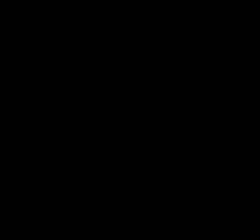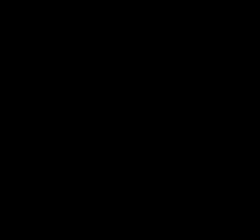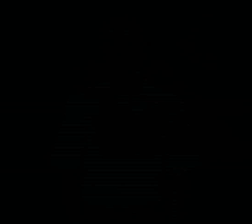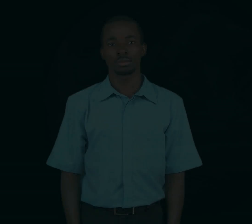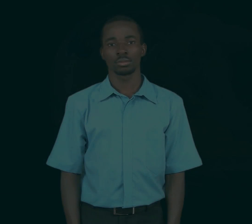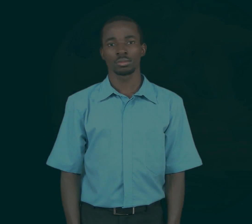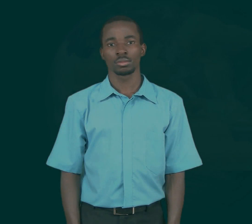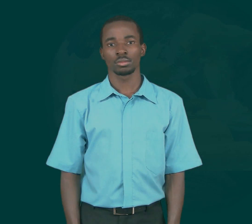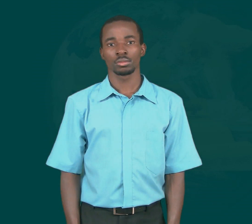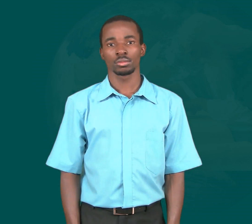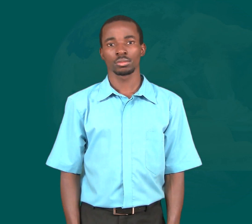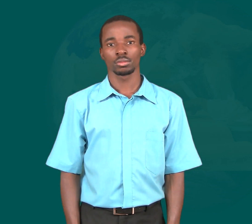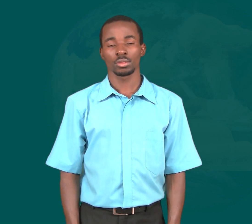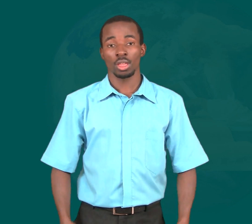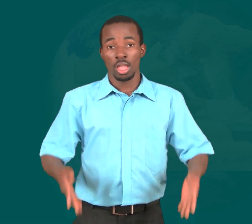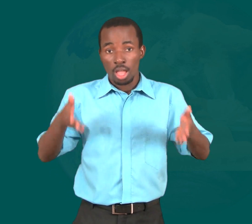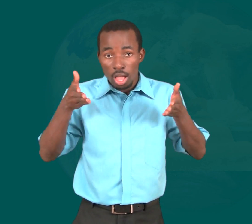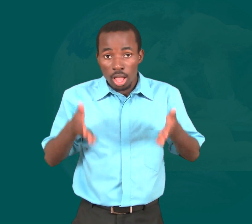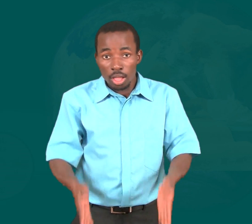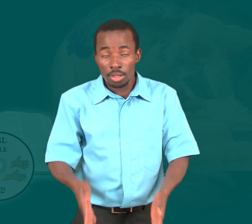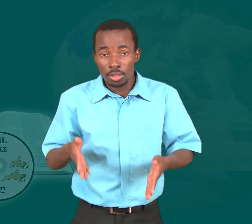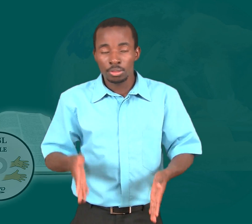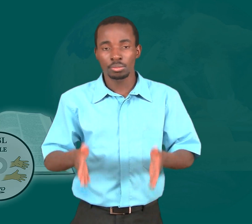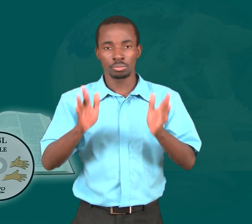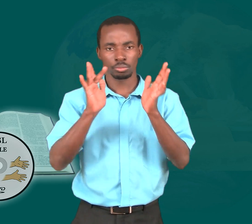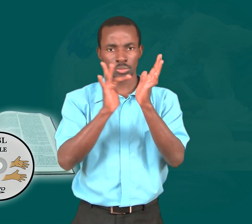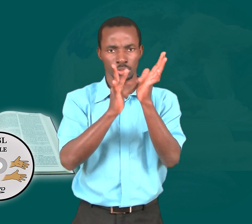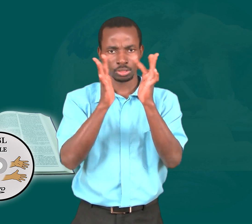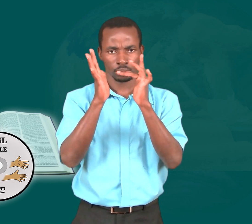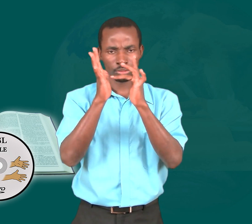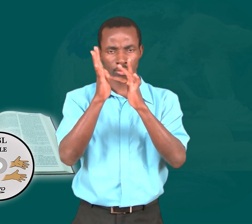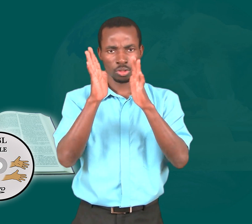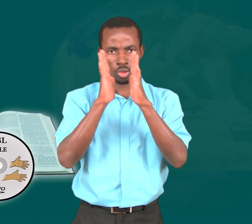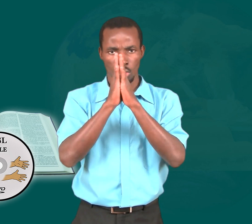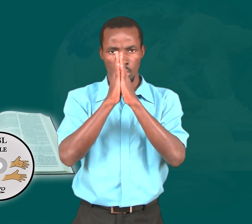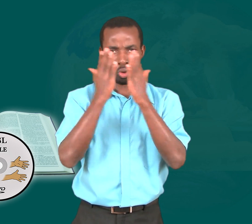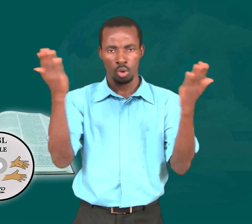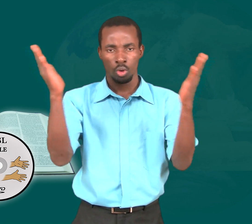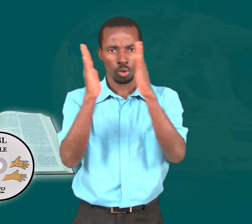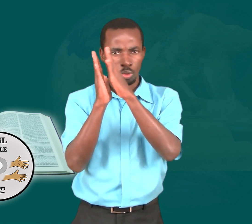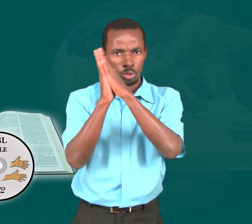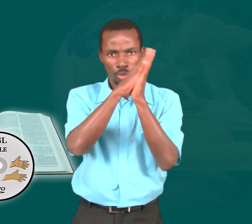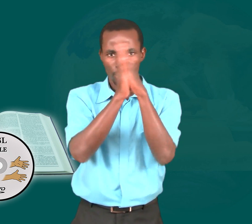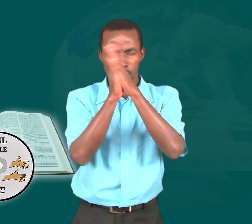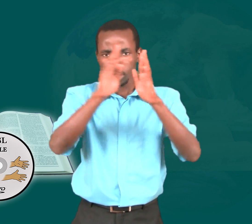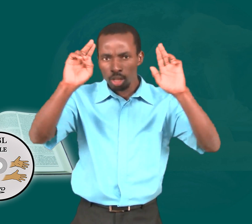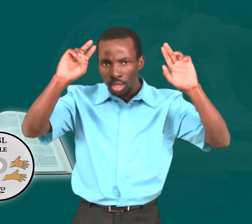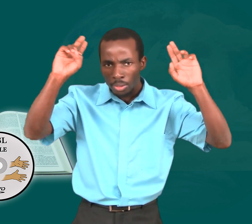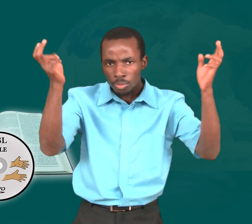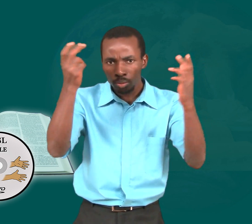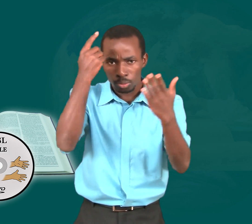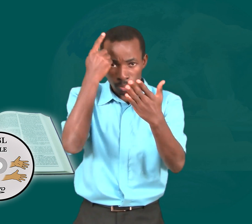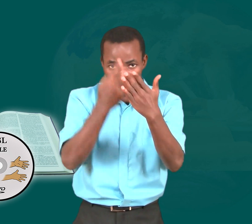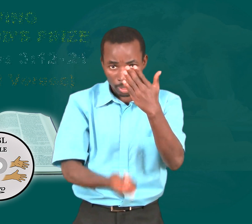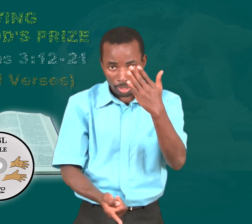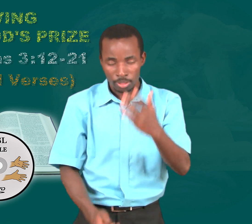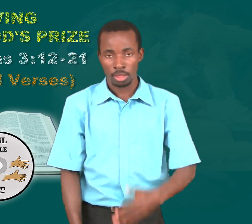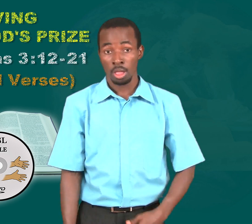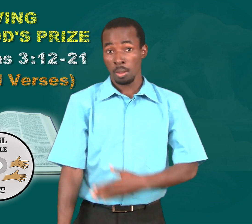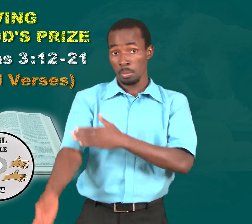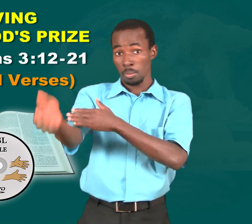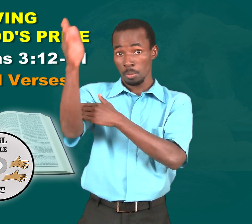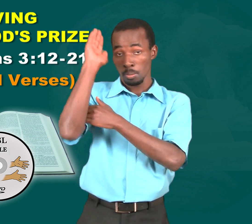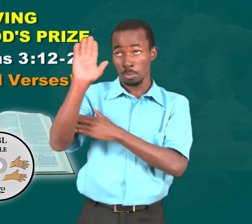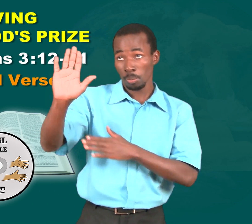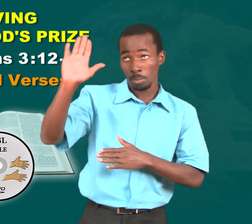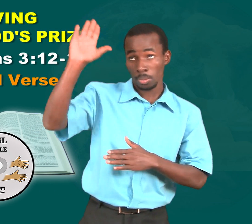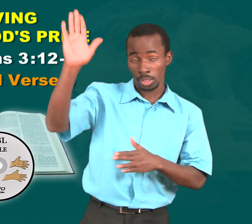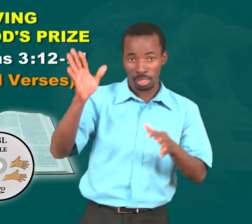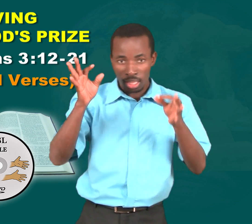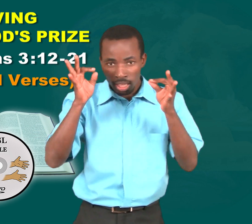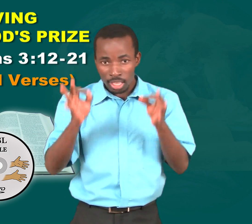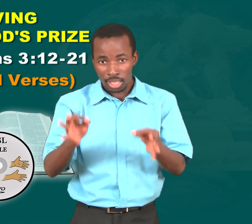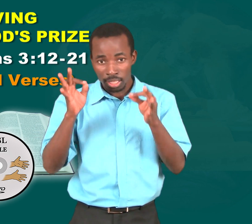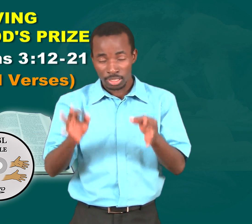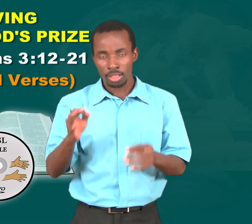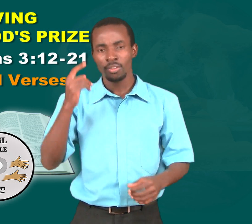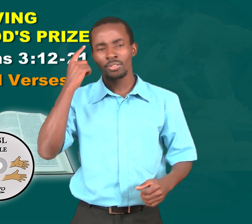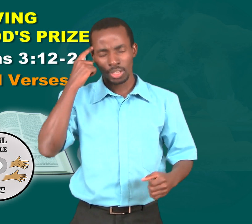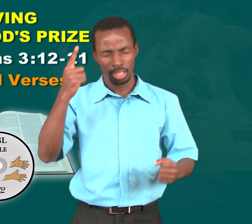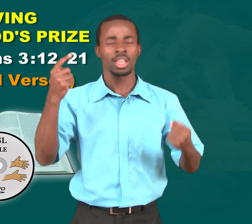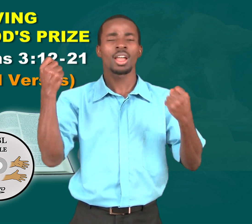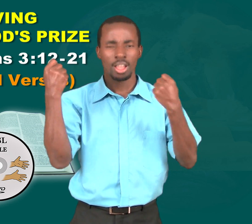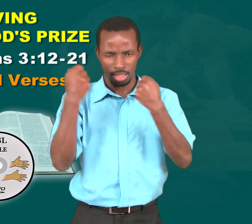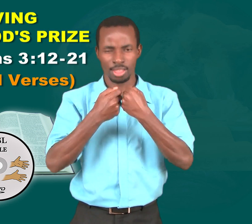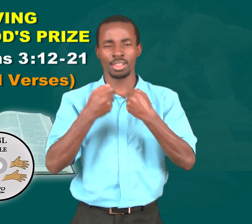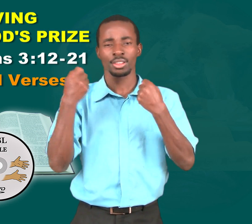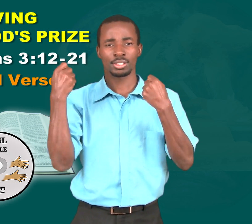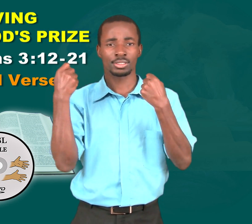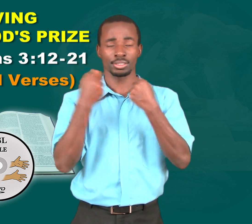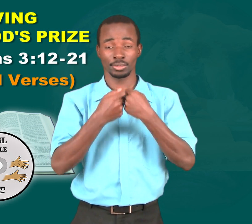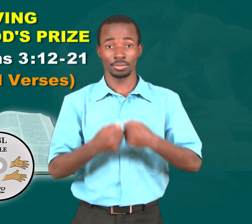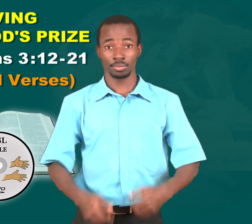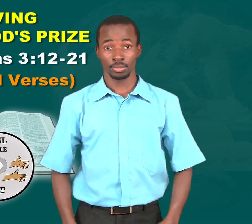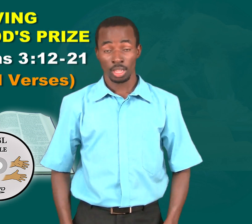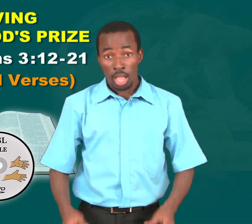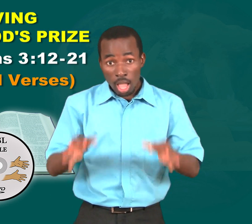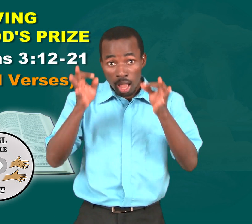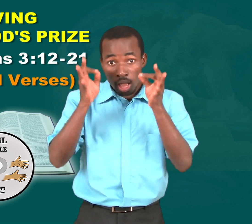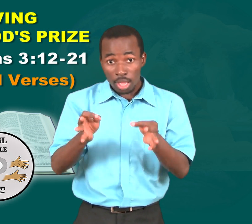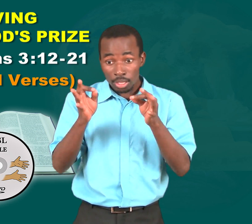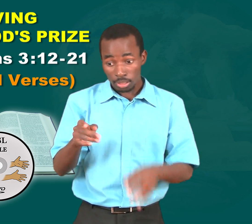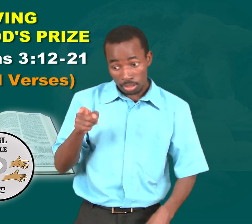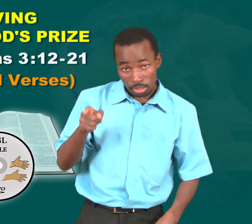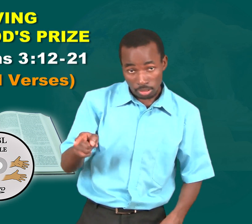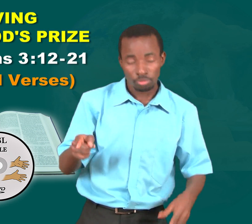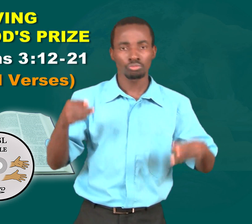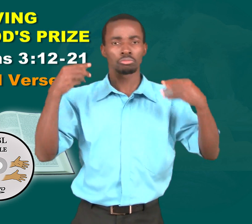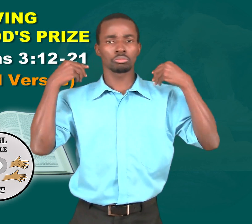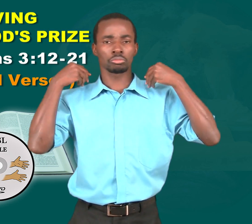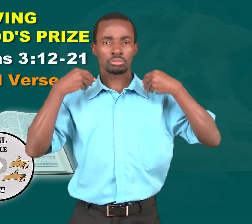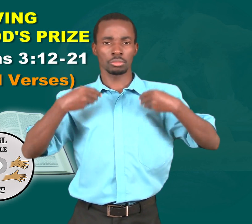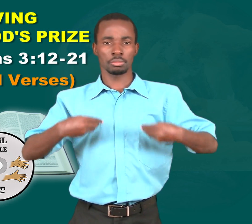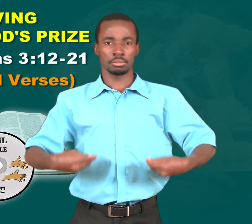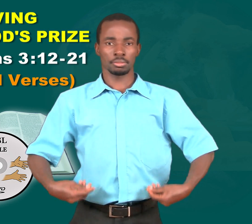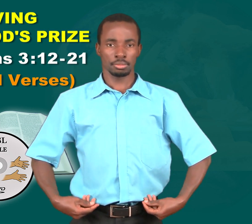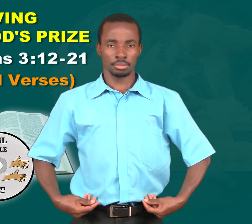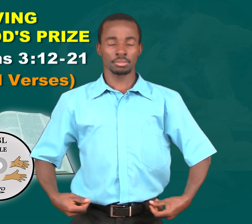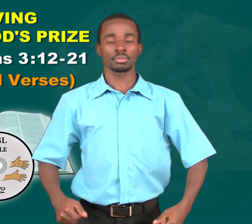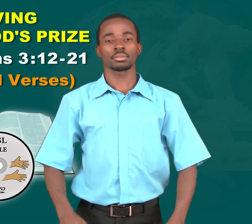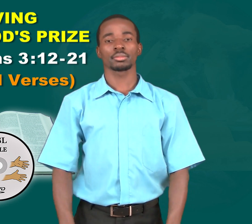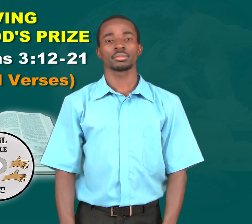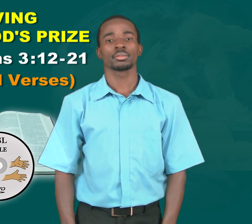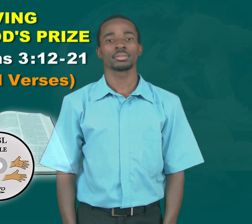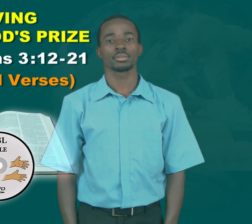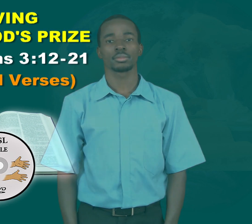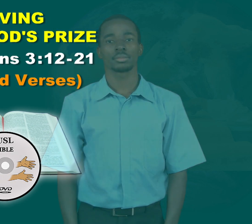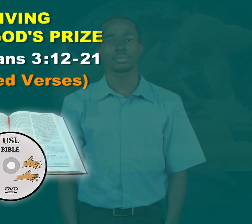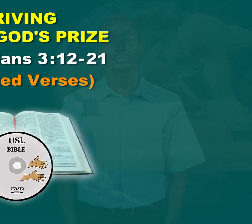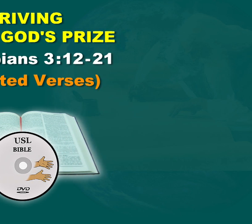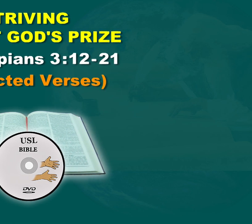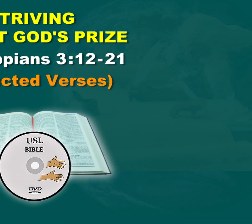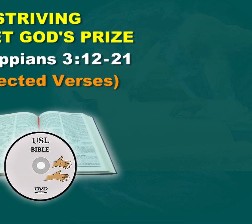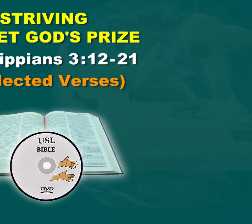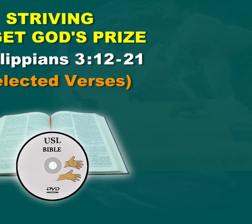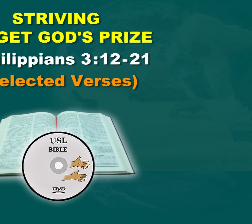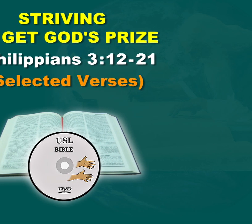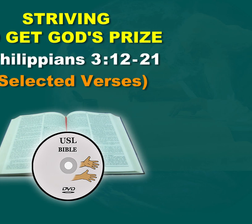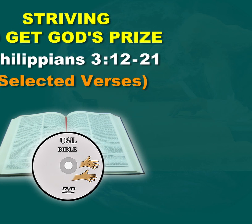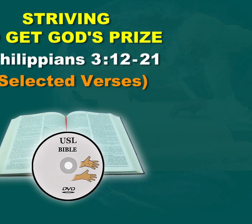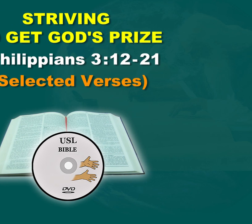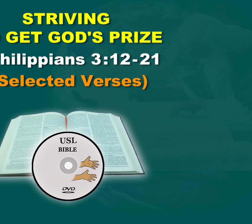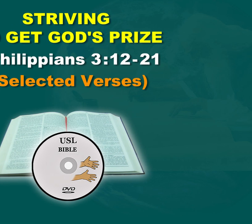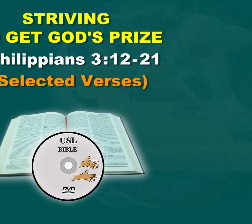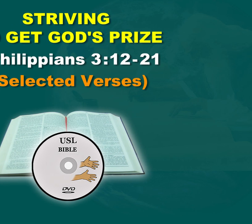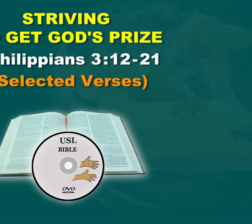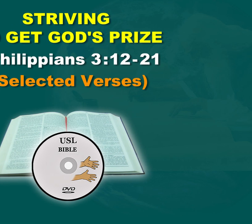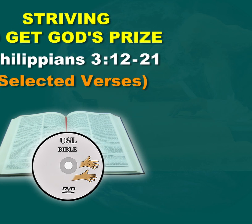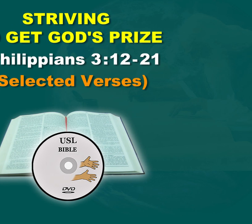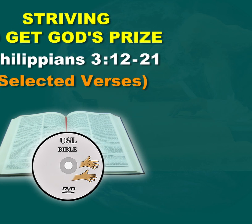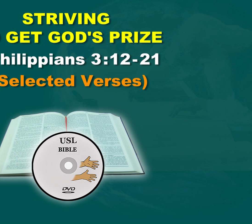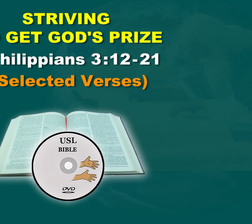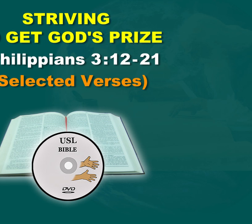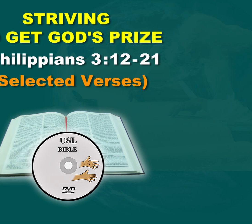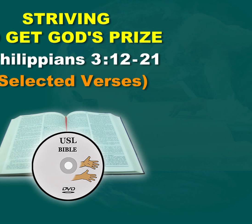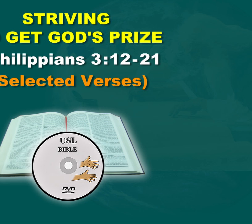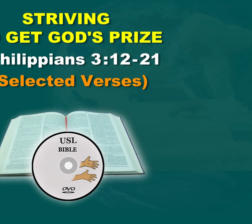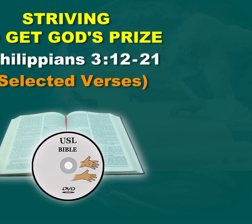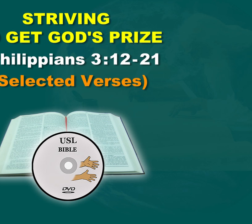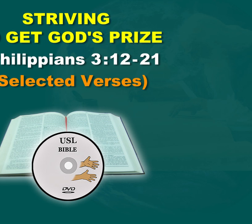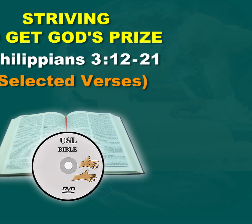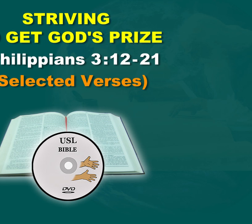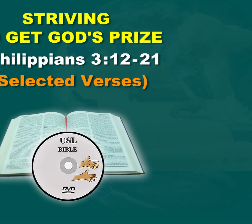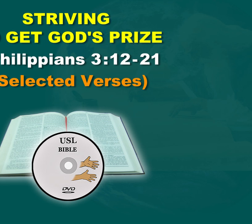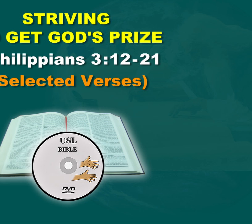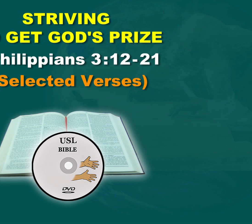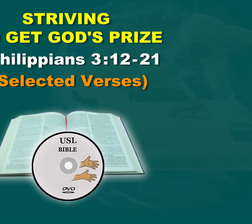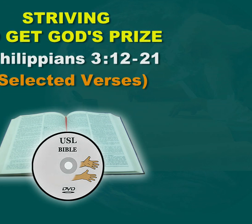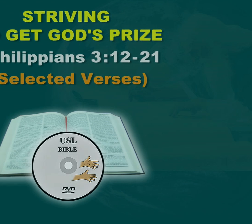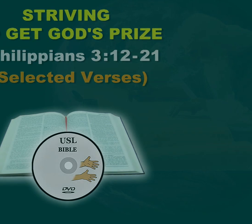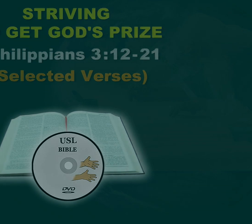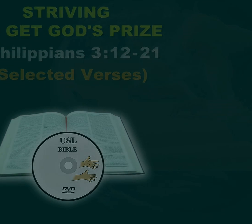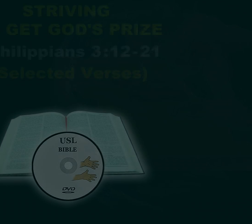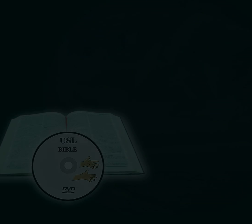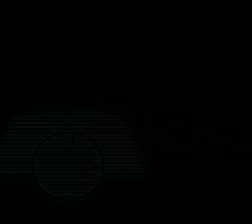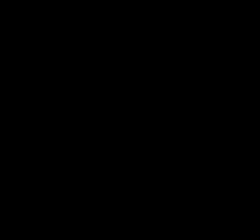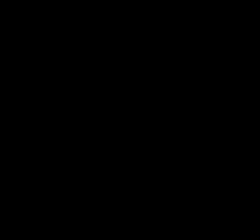Striving to get God's prize